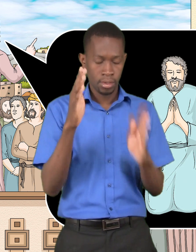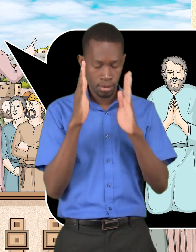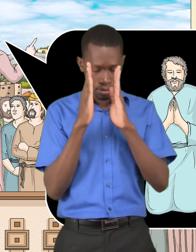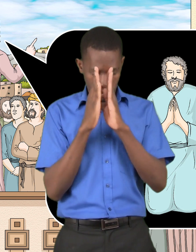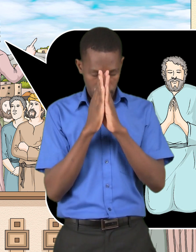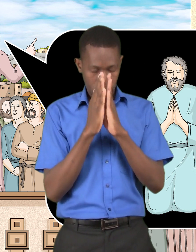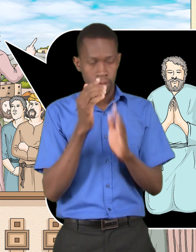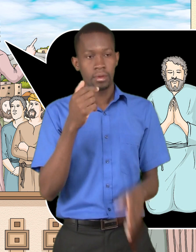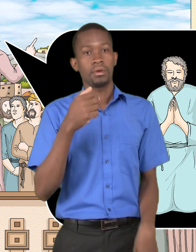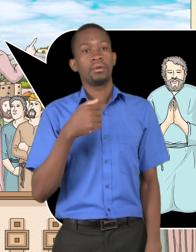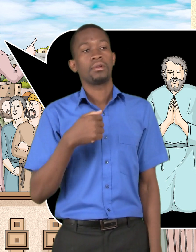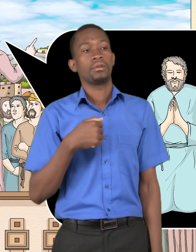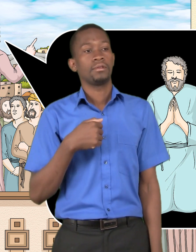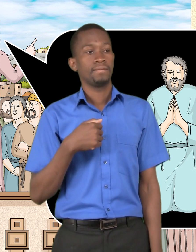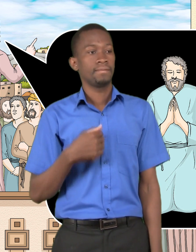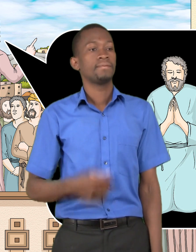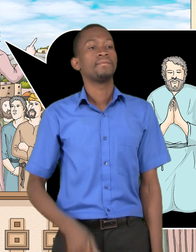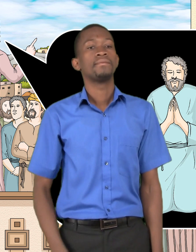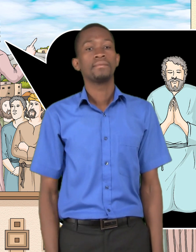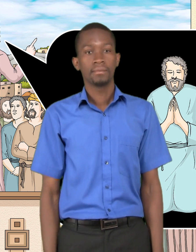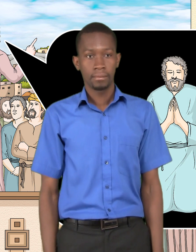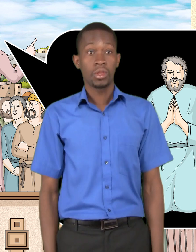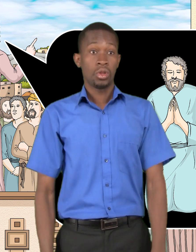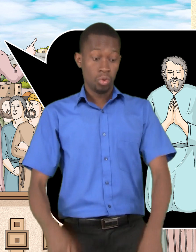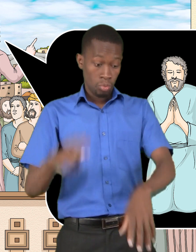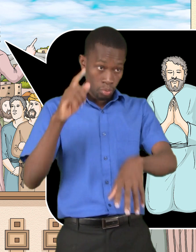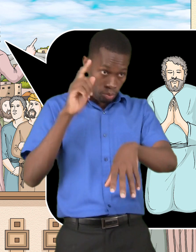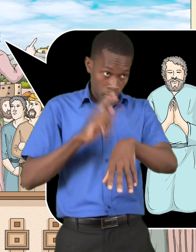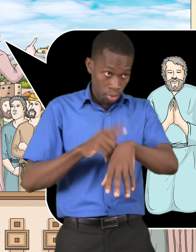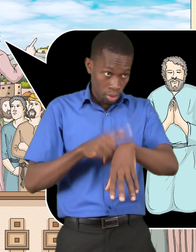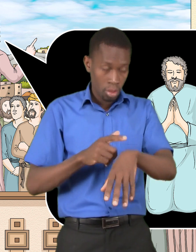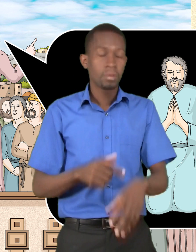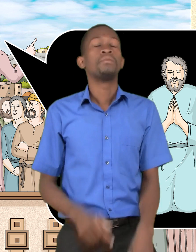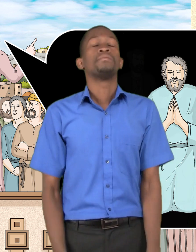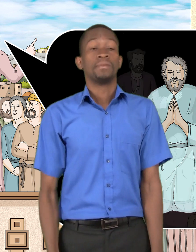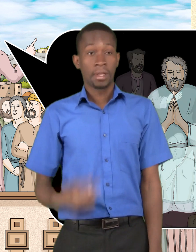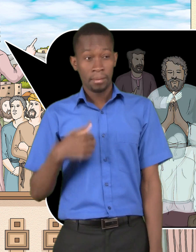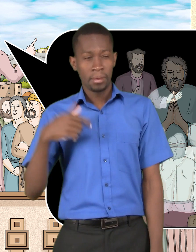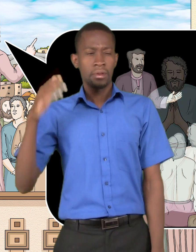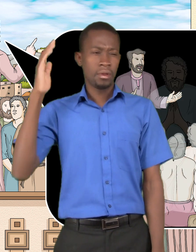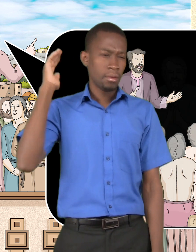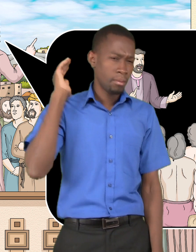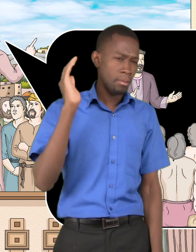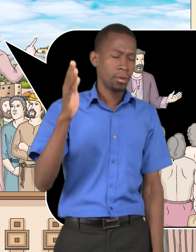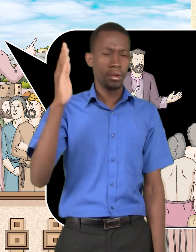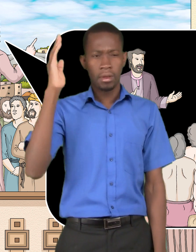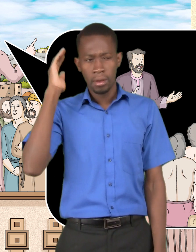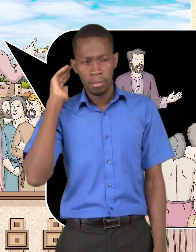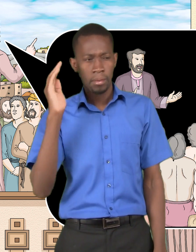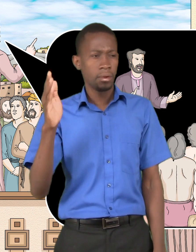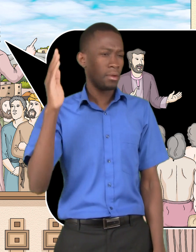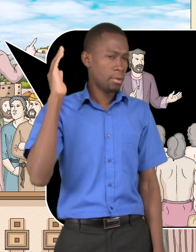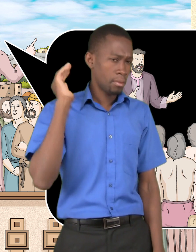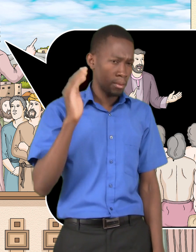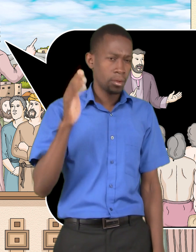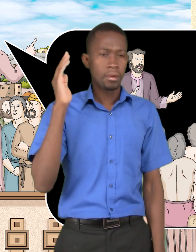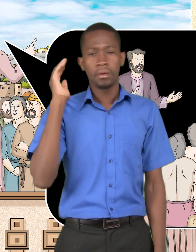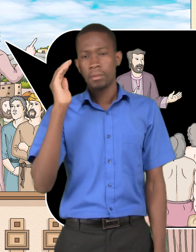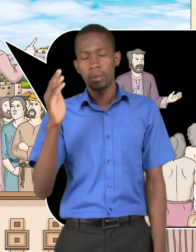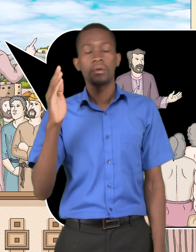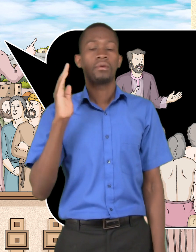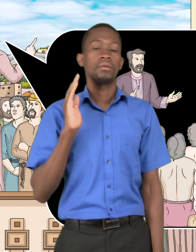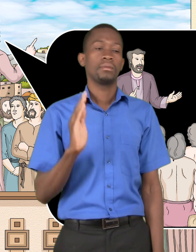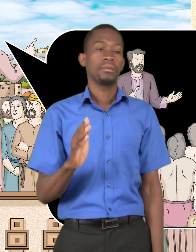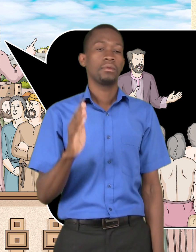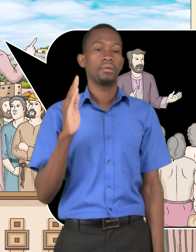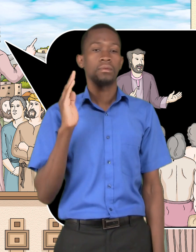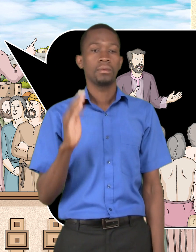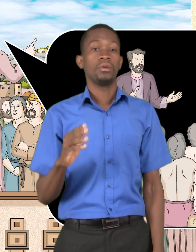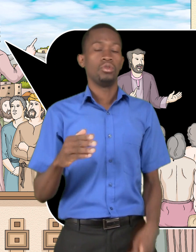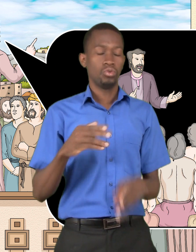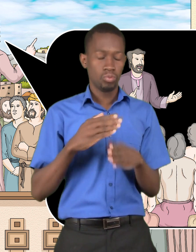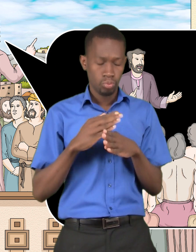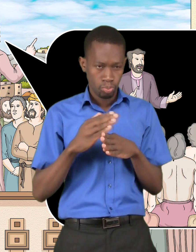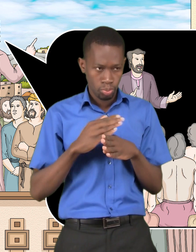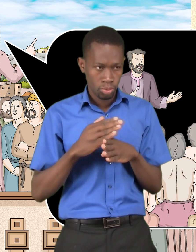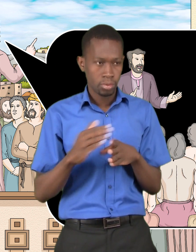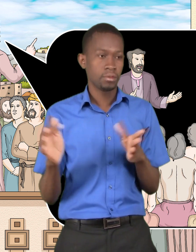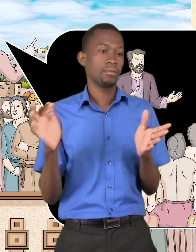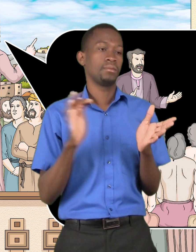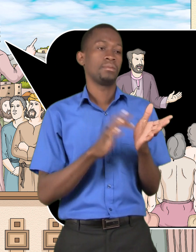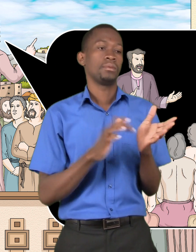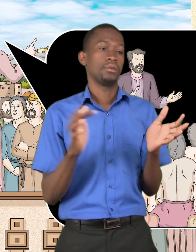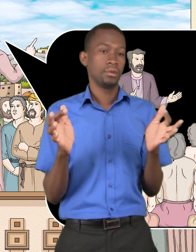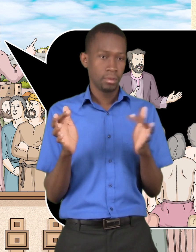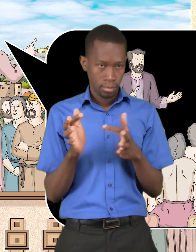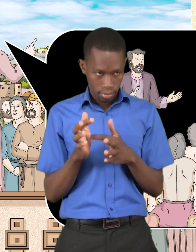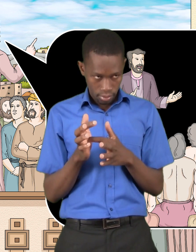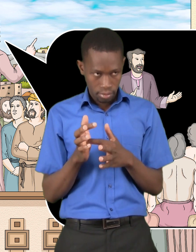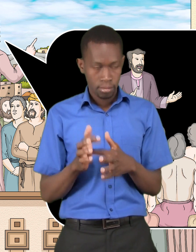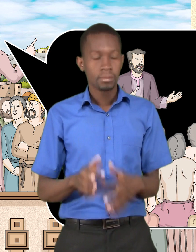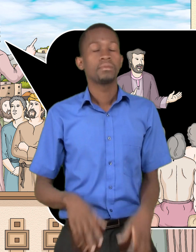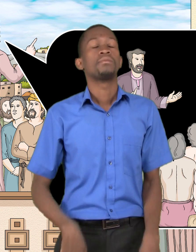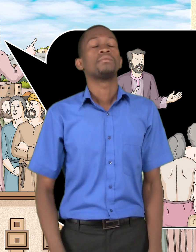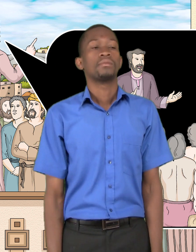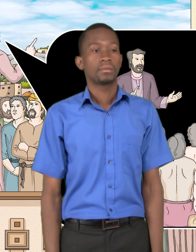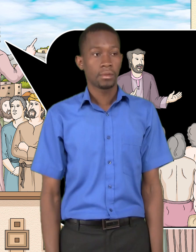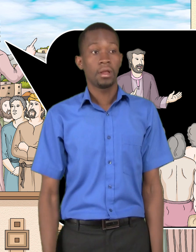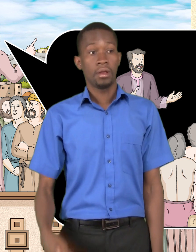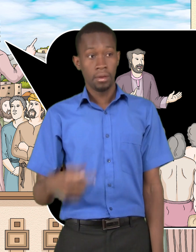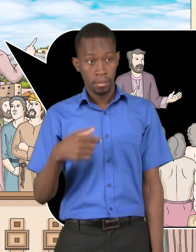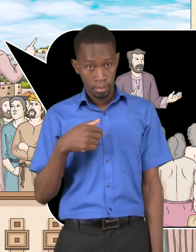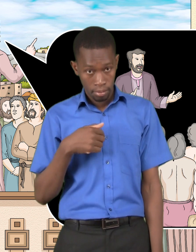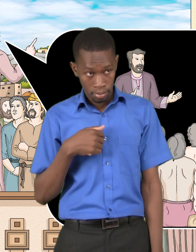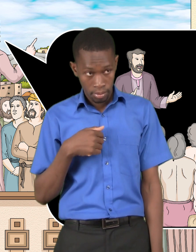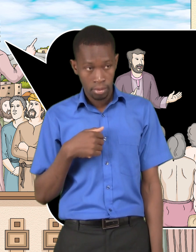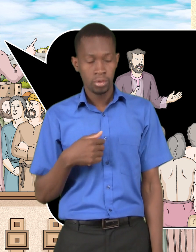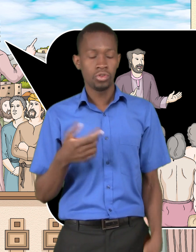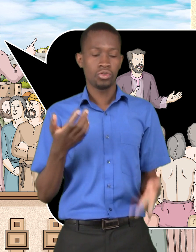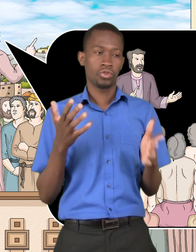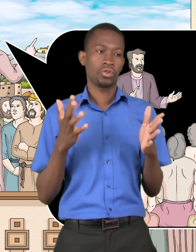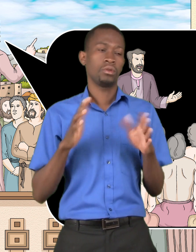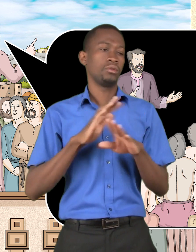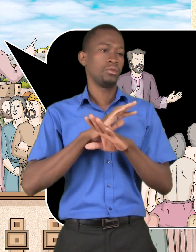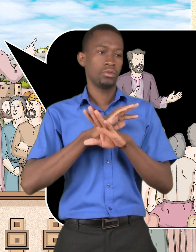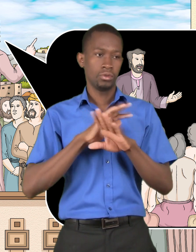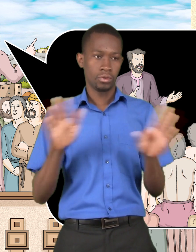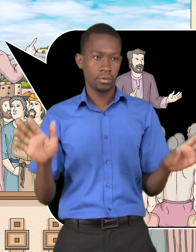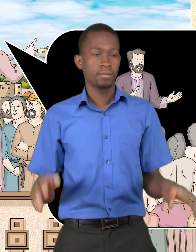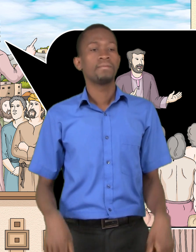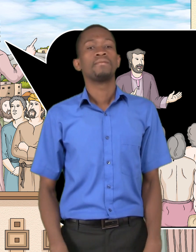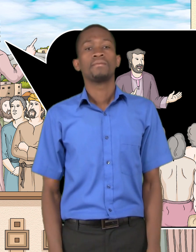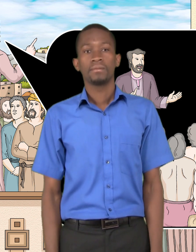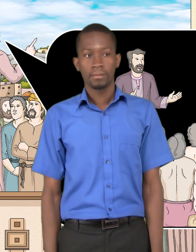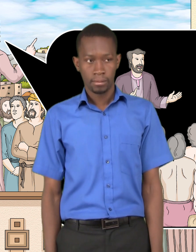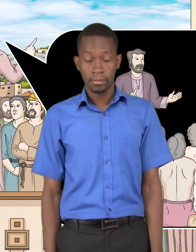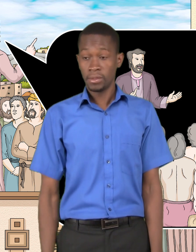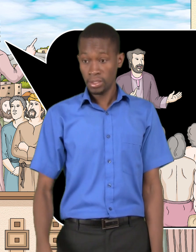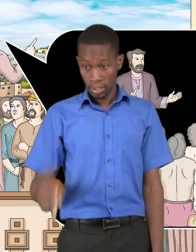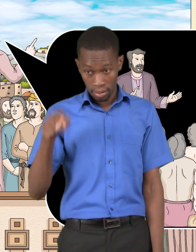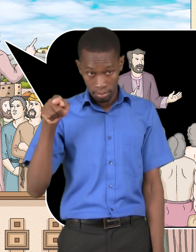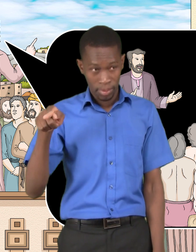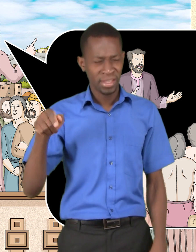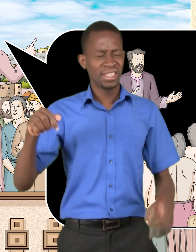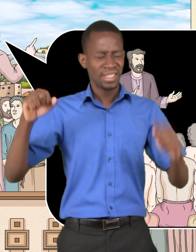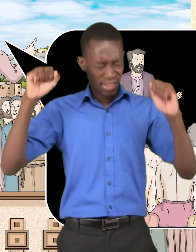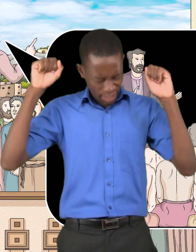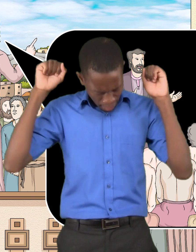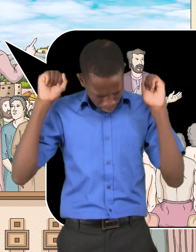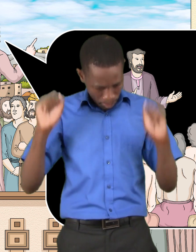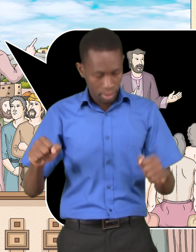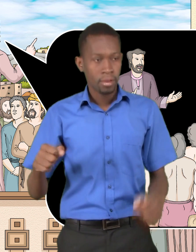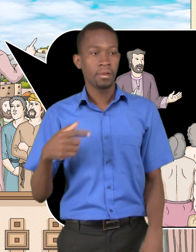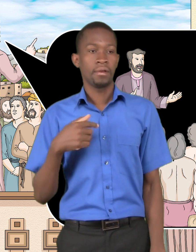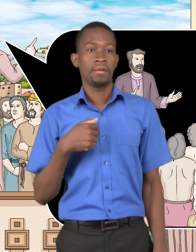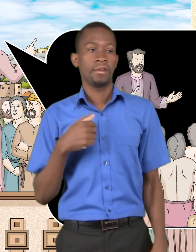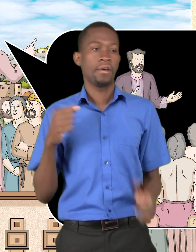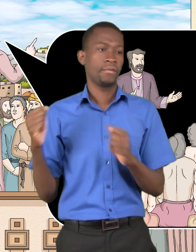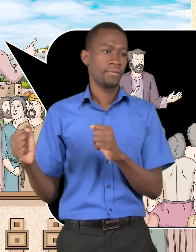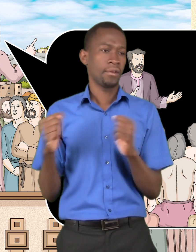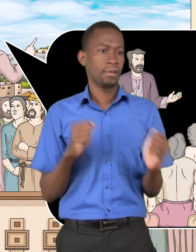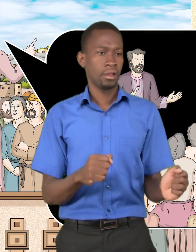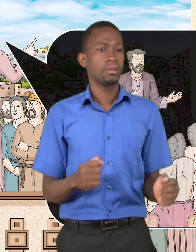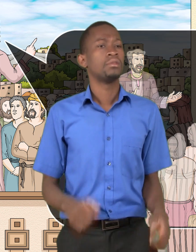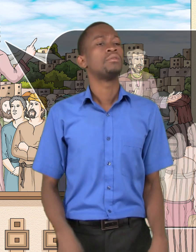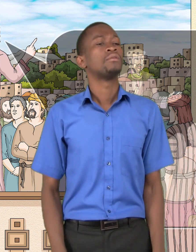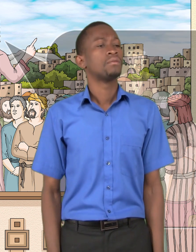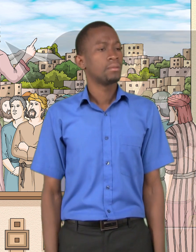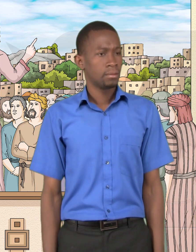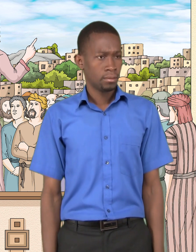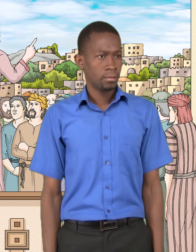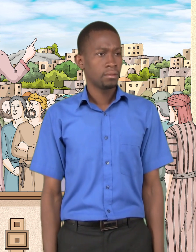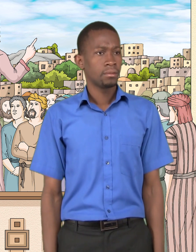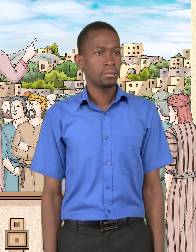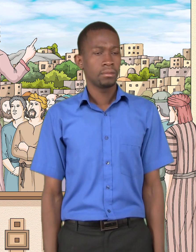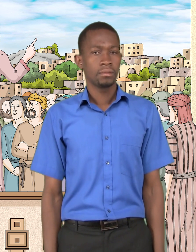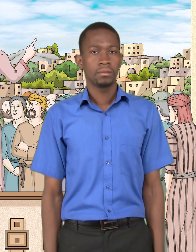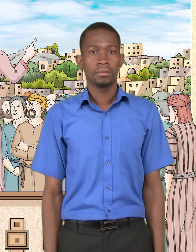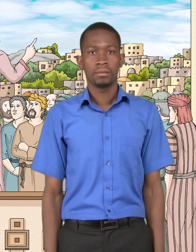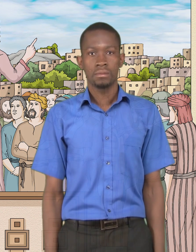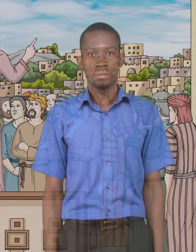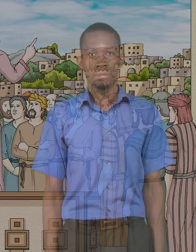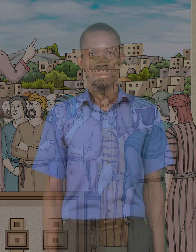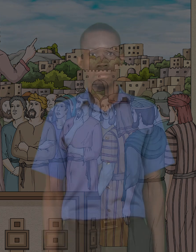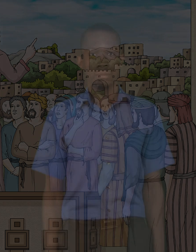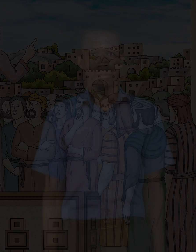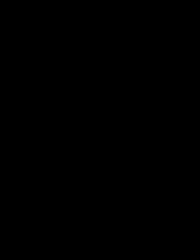Pray that I may proclaim it fearlessly, as I should.